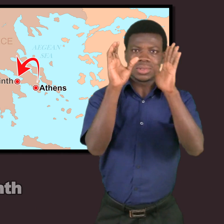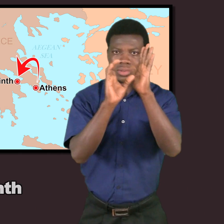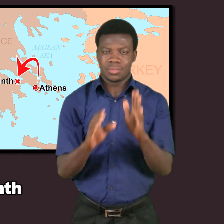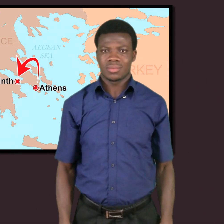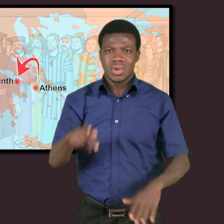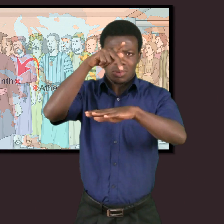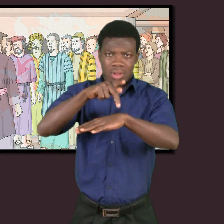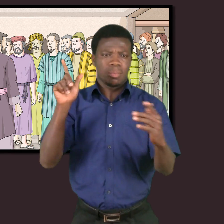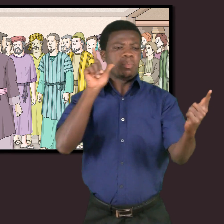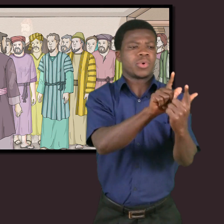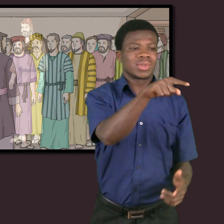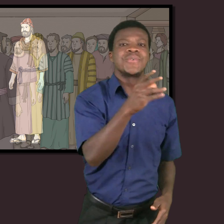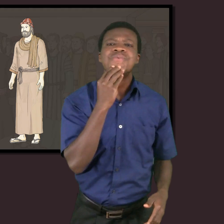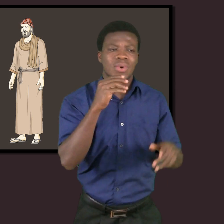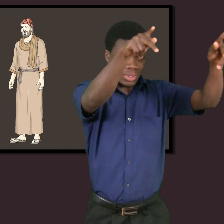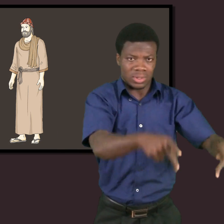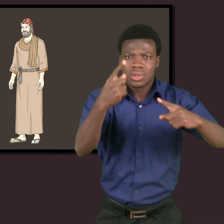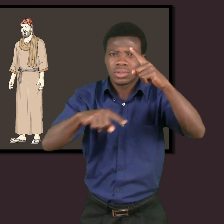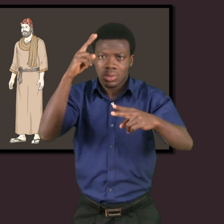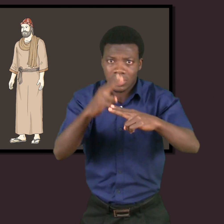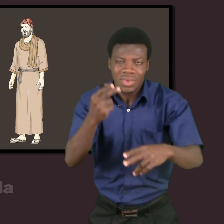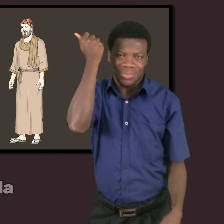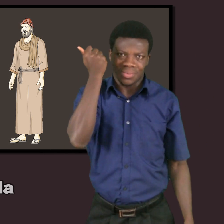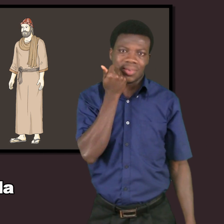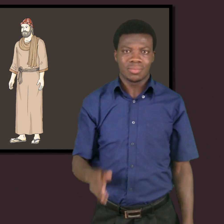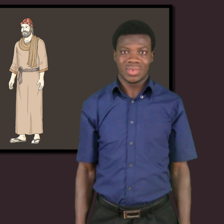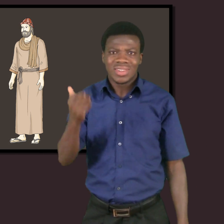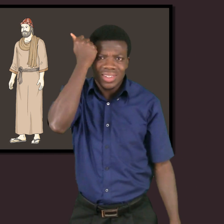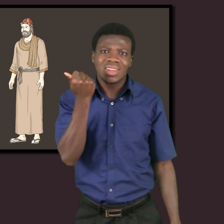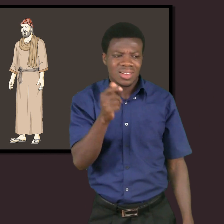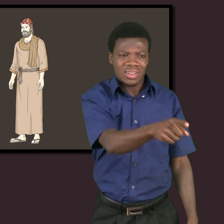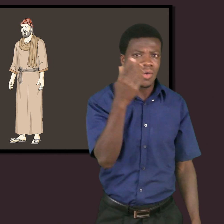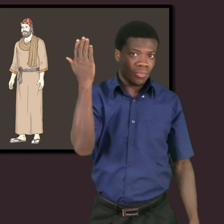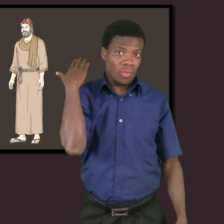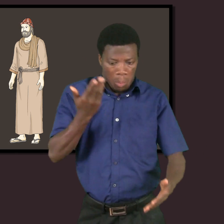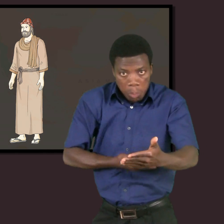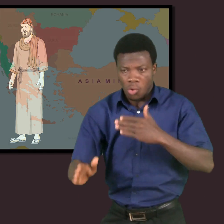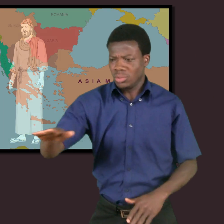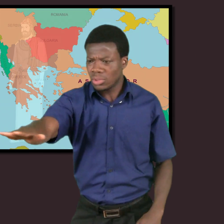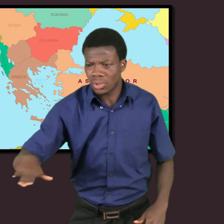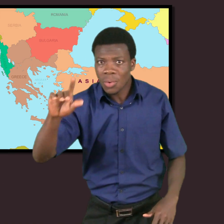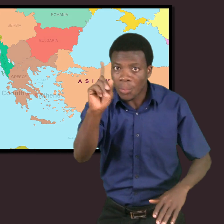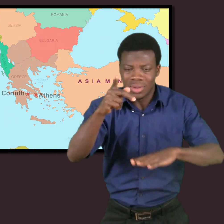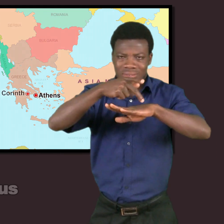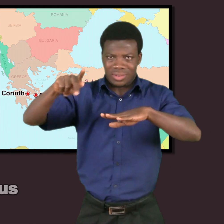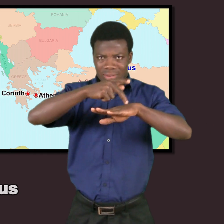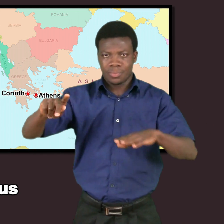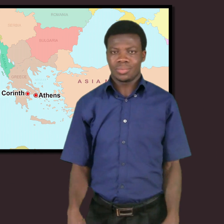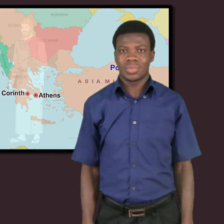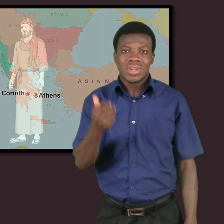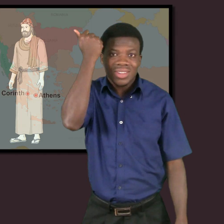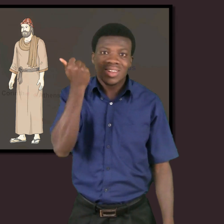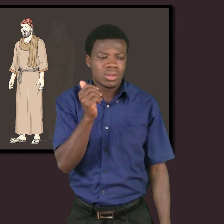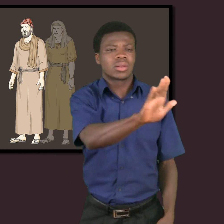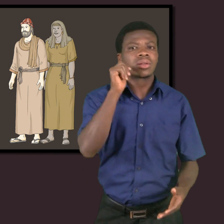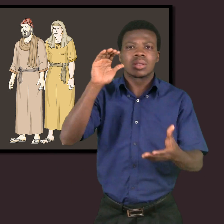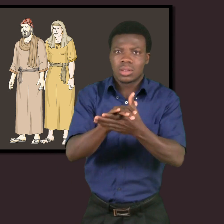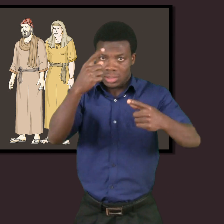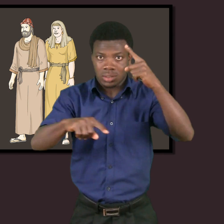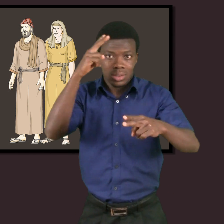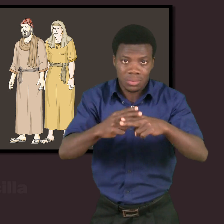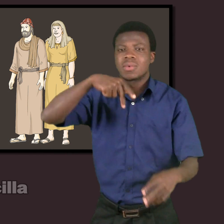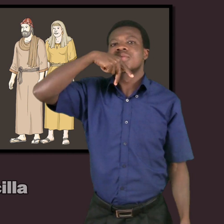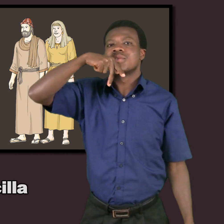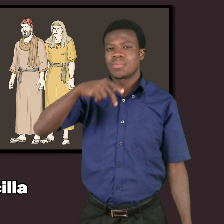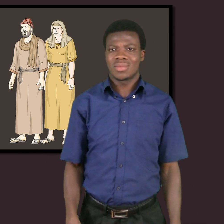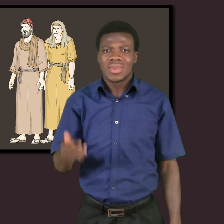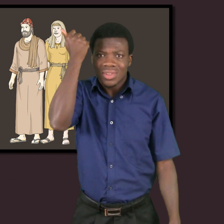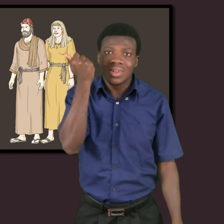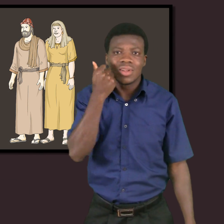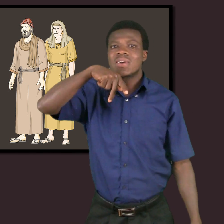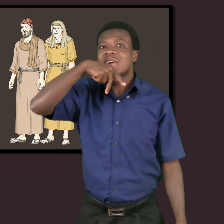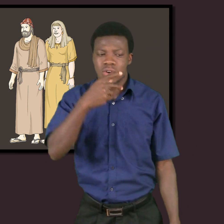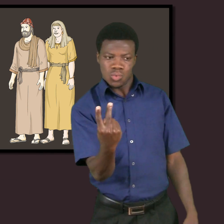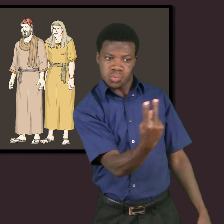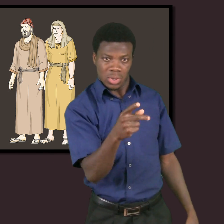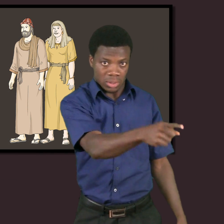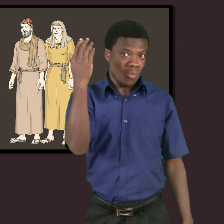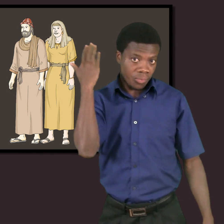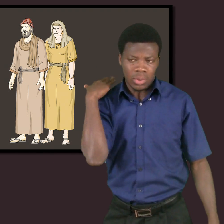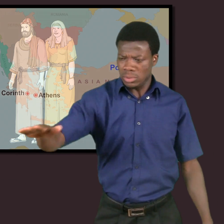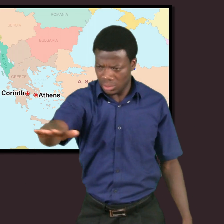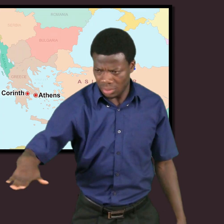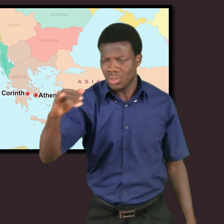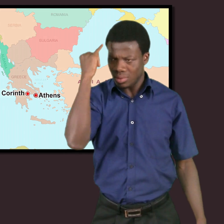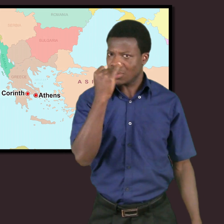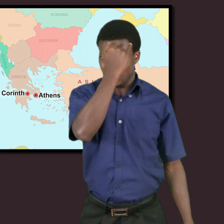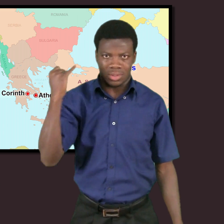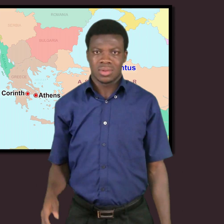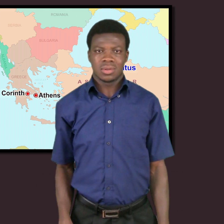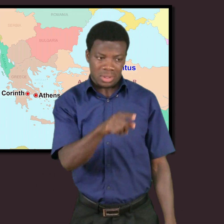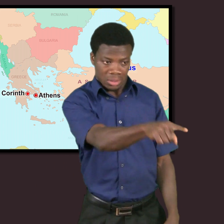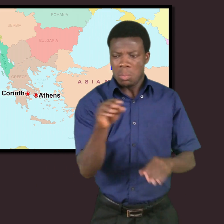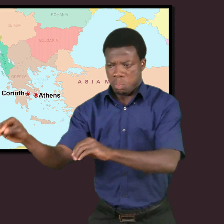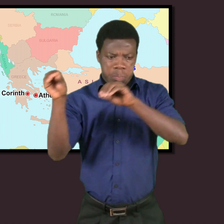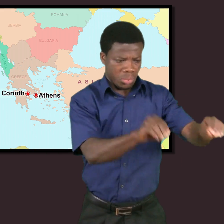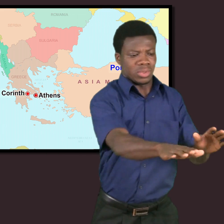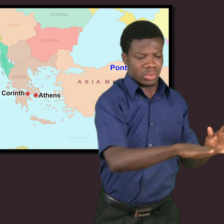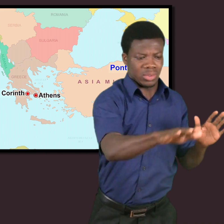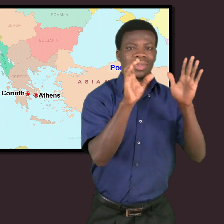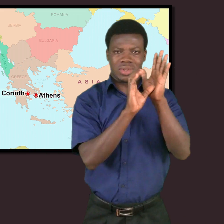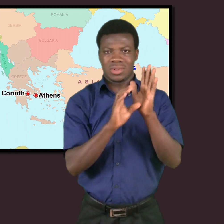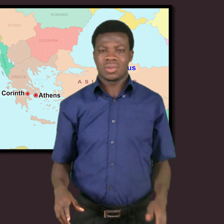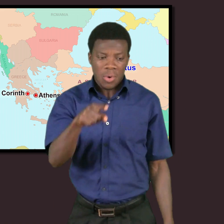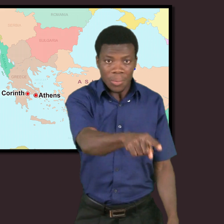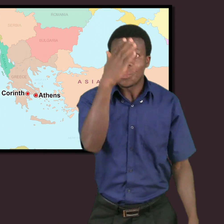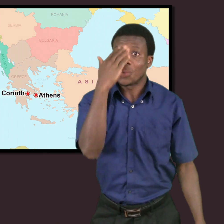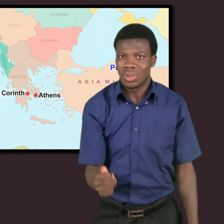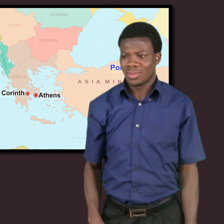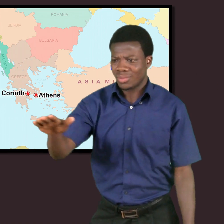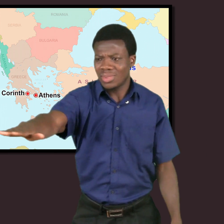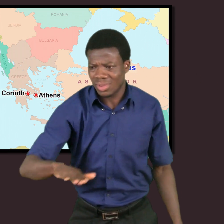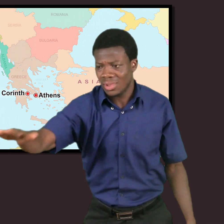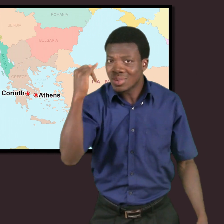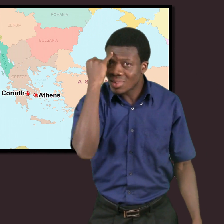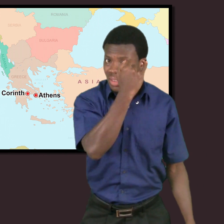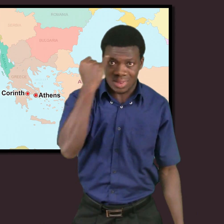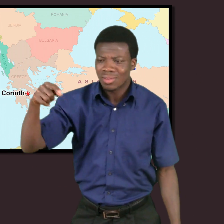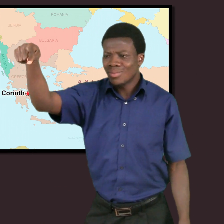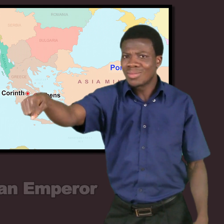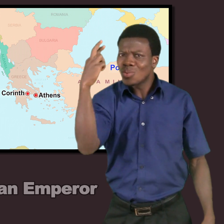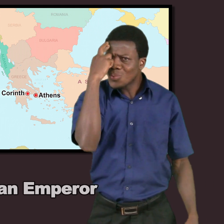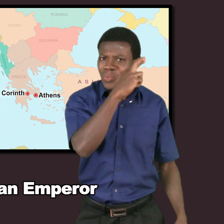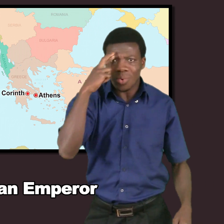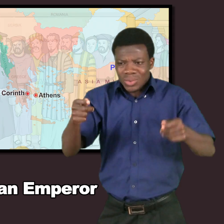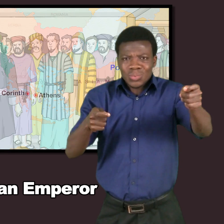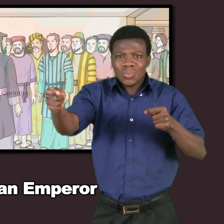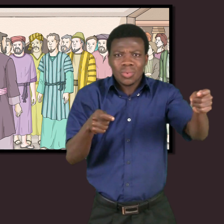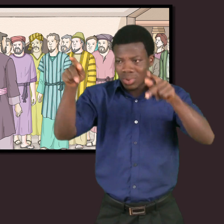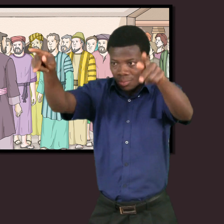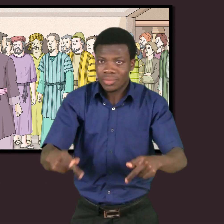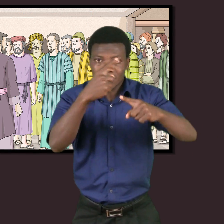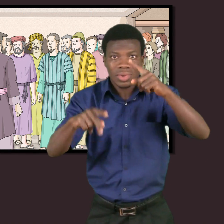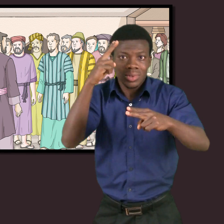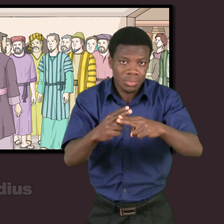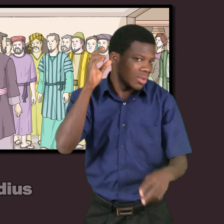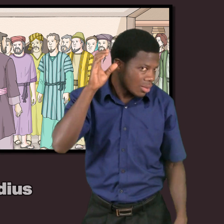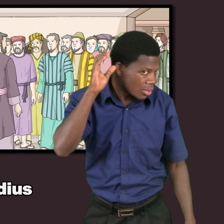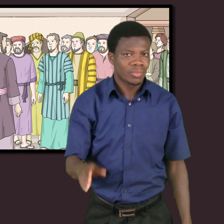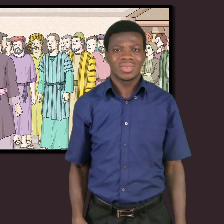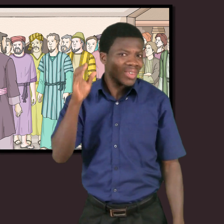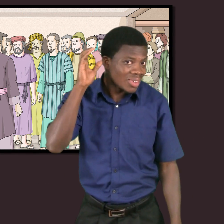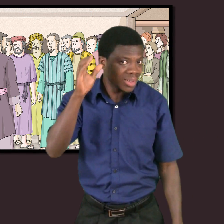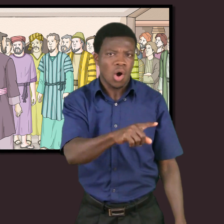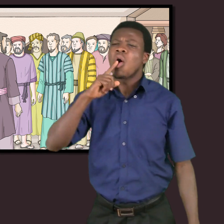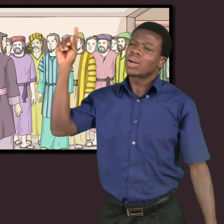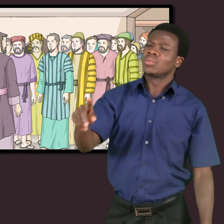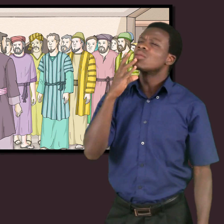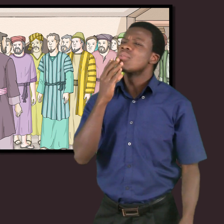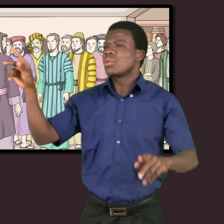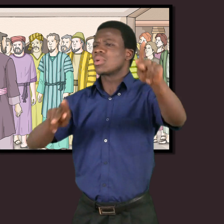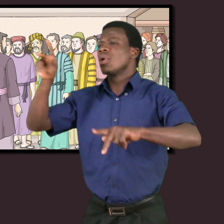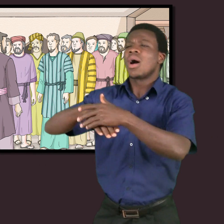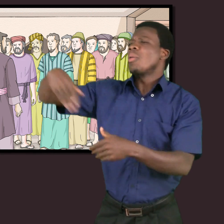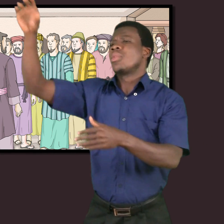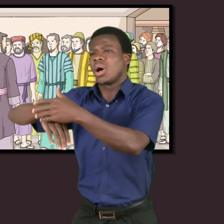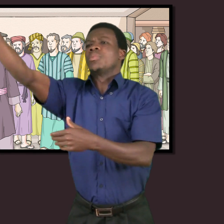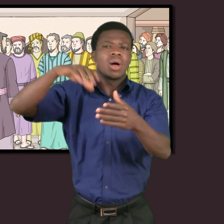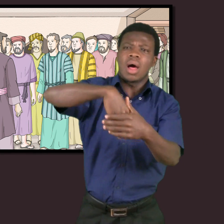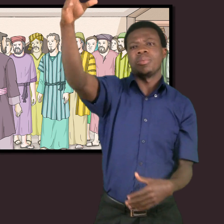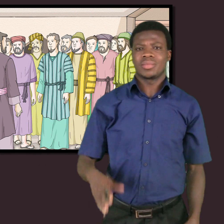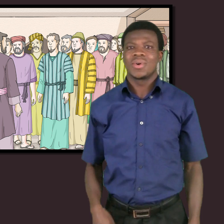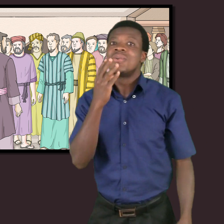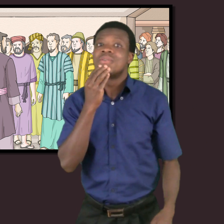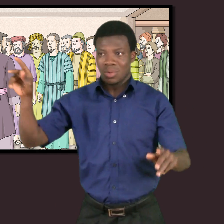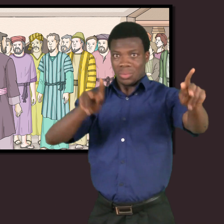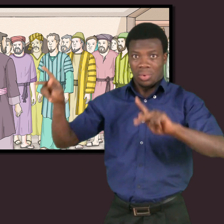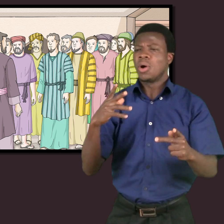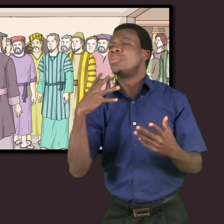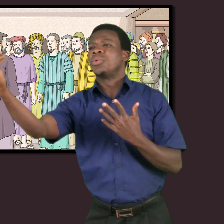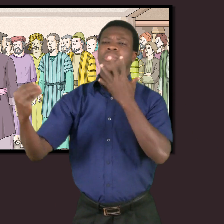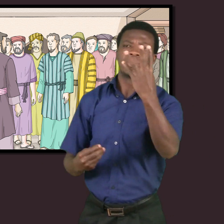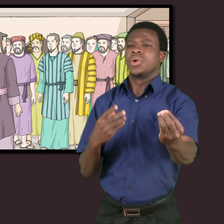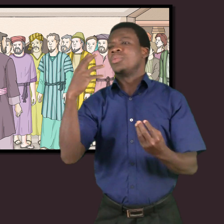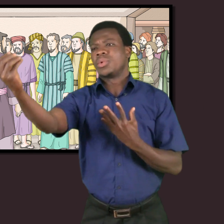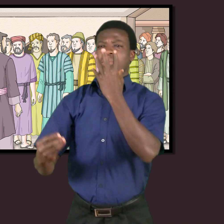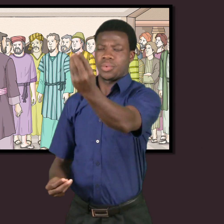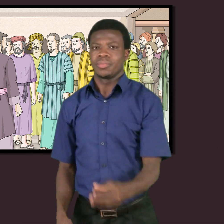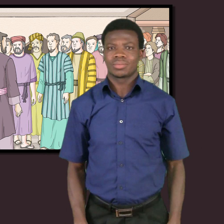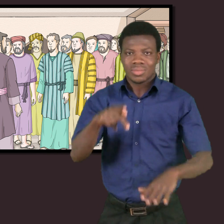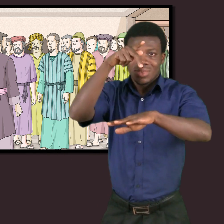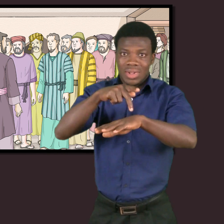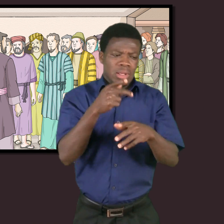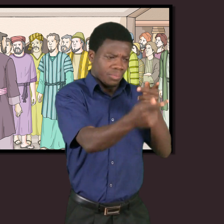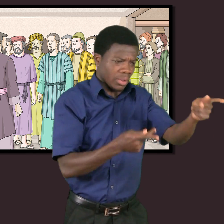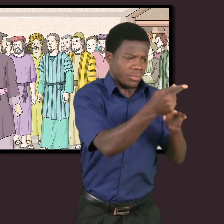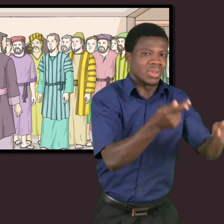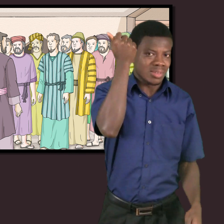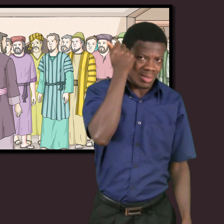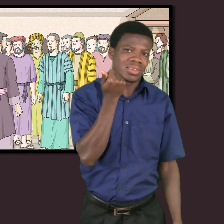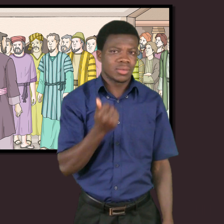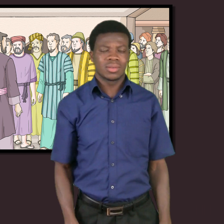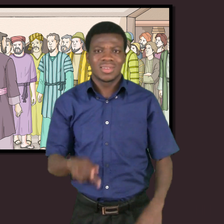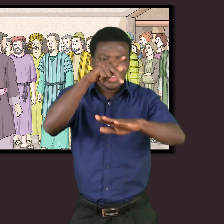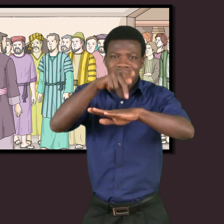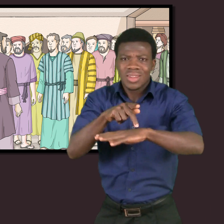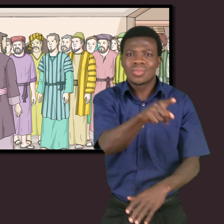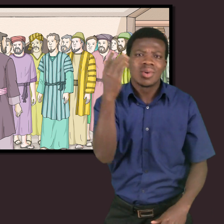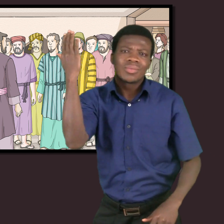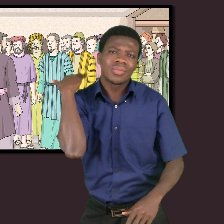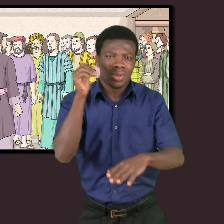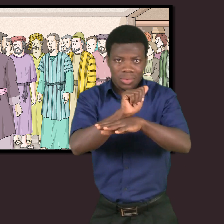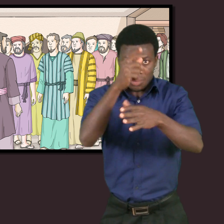There he found a Jew named Aquila, a native of Pontus, who had recently come from Italy with his wife Priscilla because Claudius had ordered all the Jews to leave Rome.